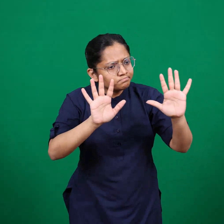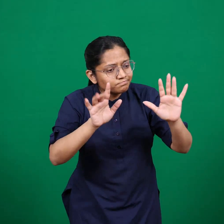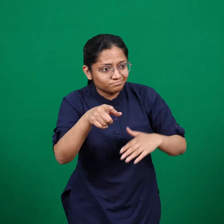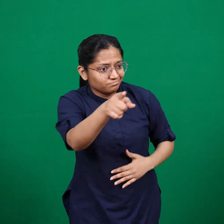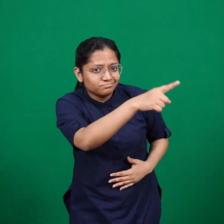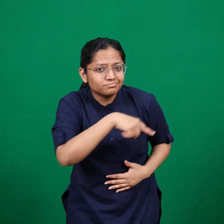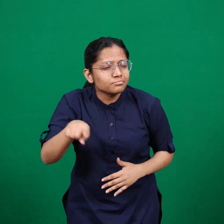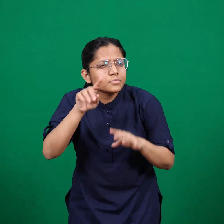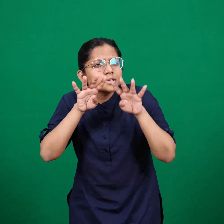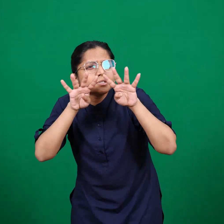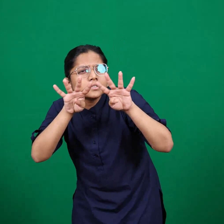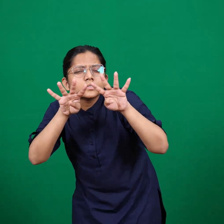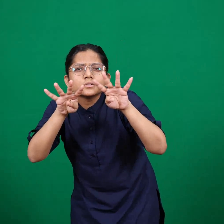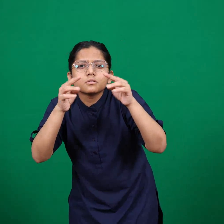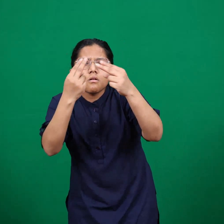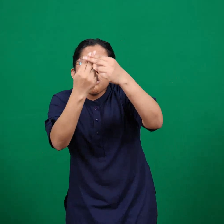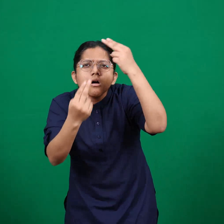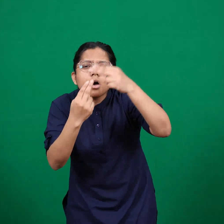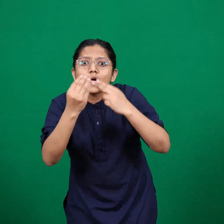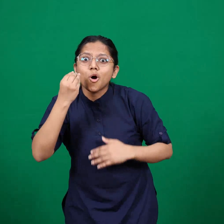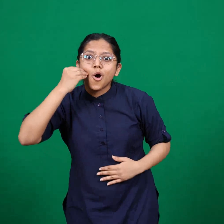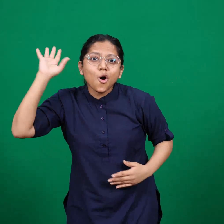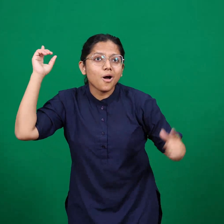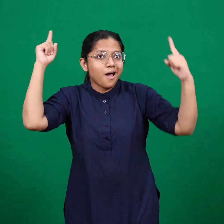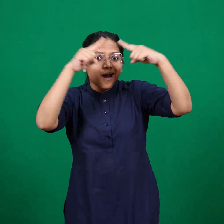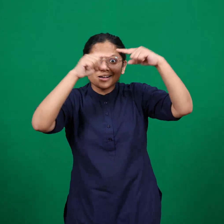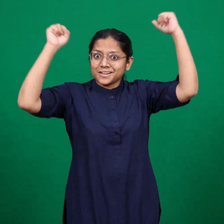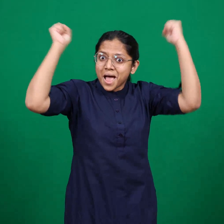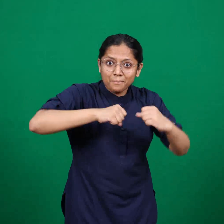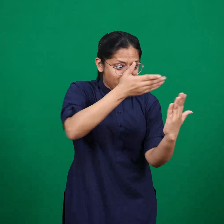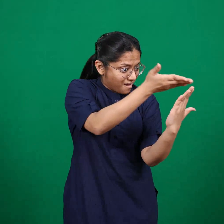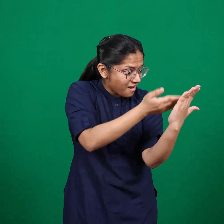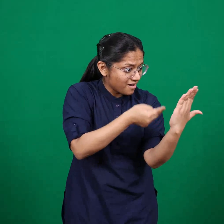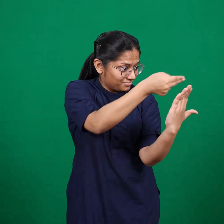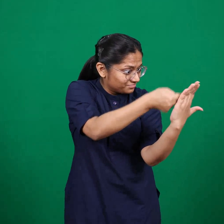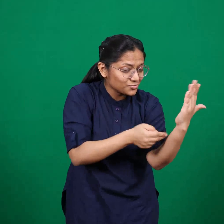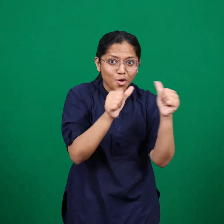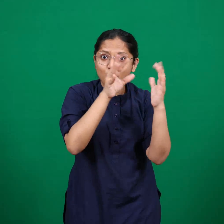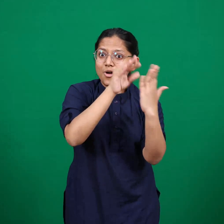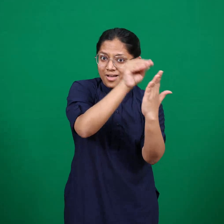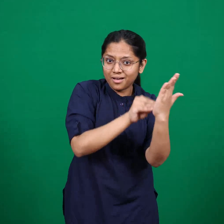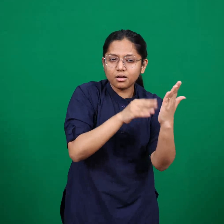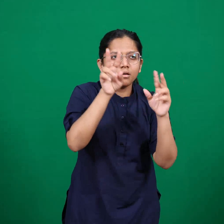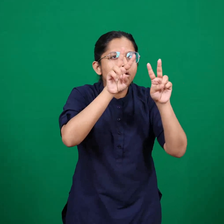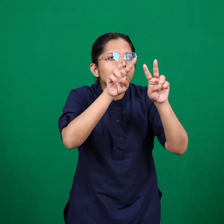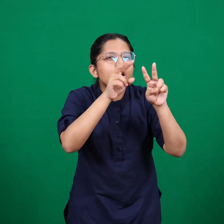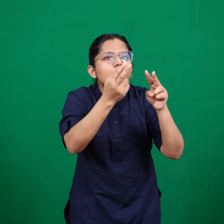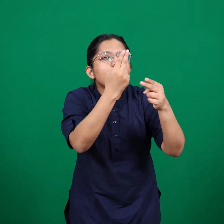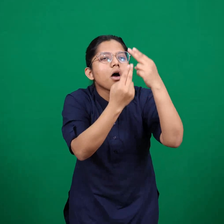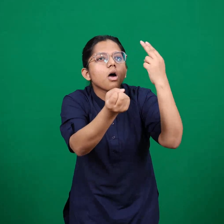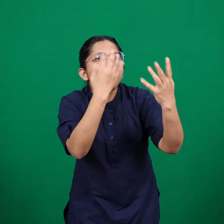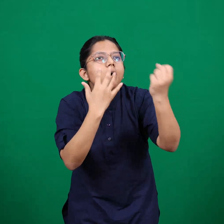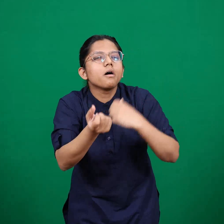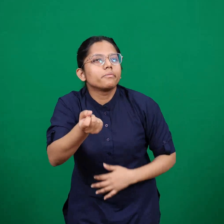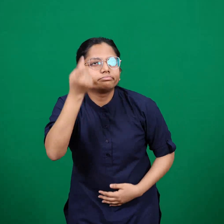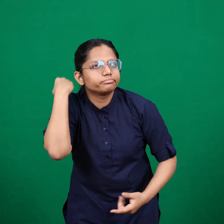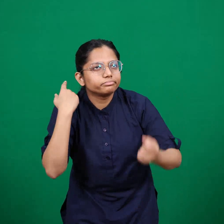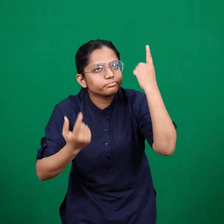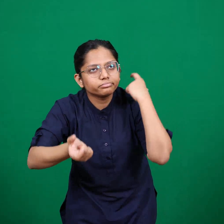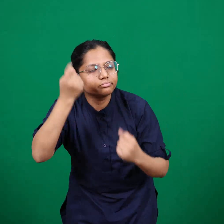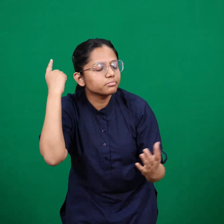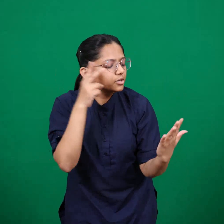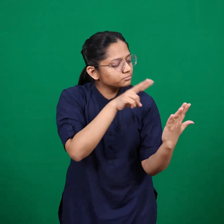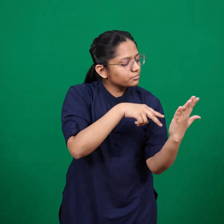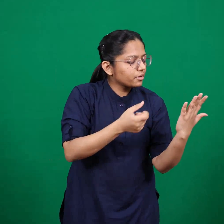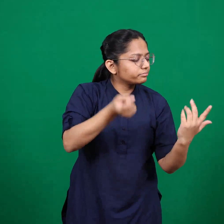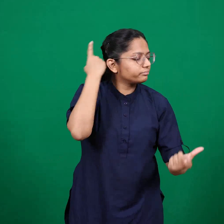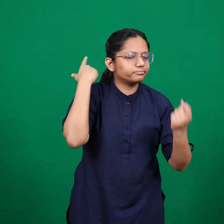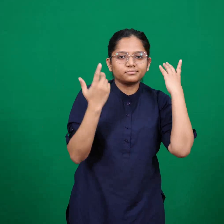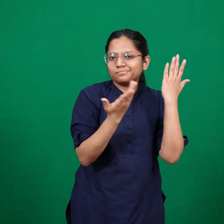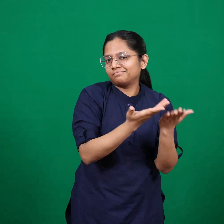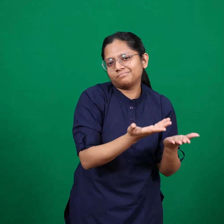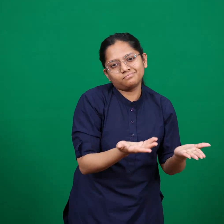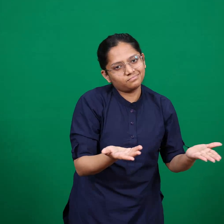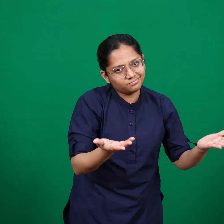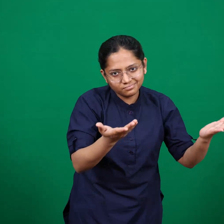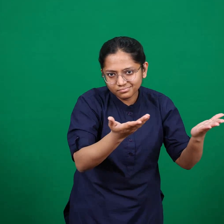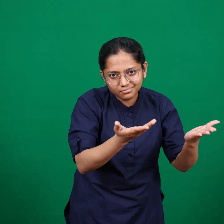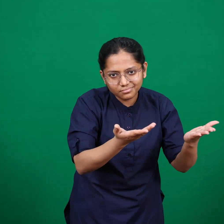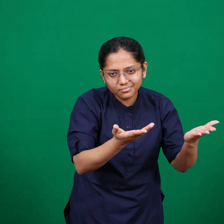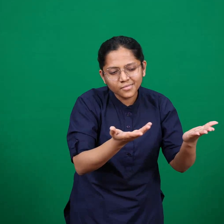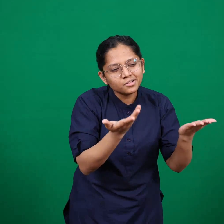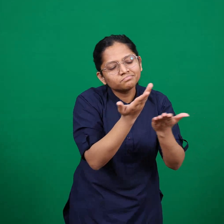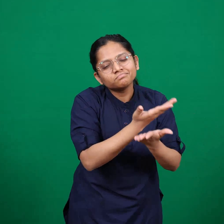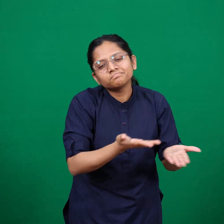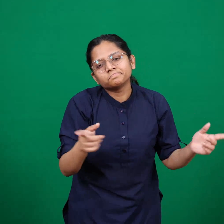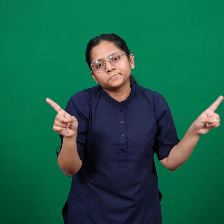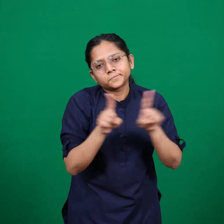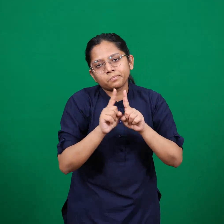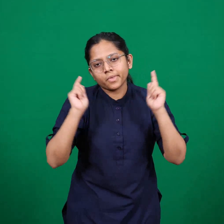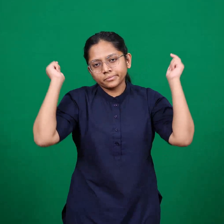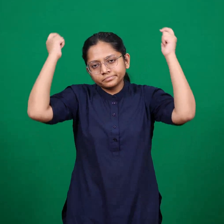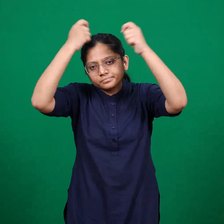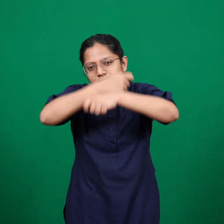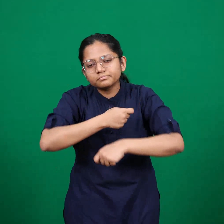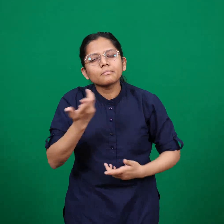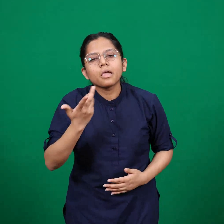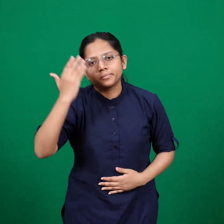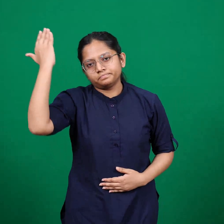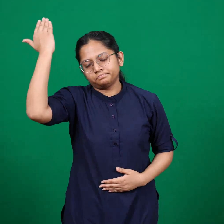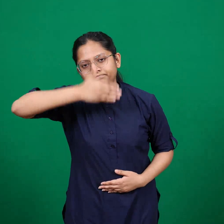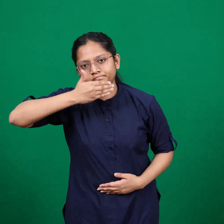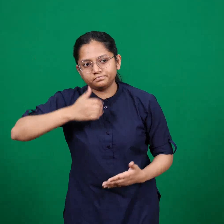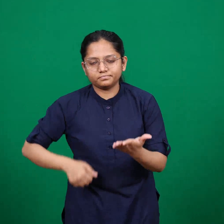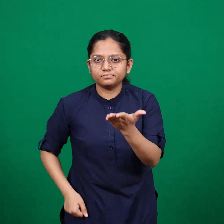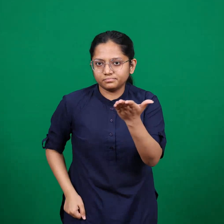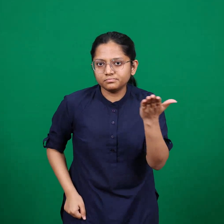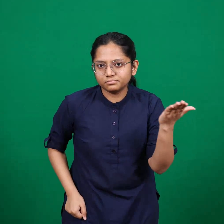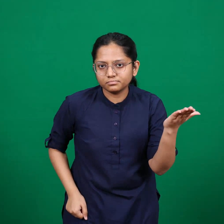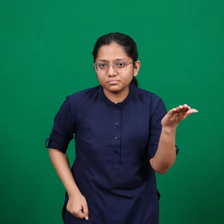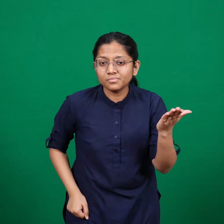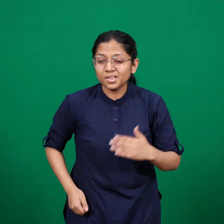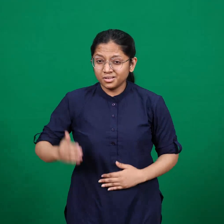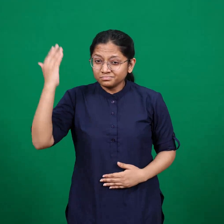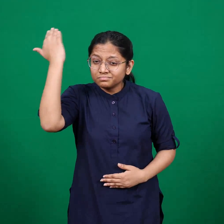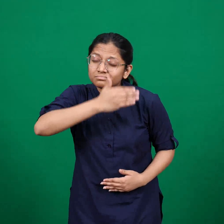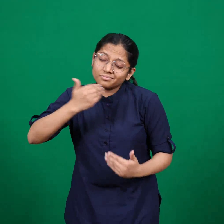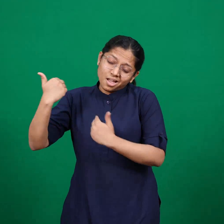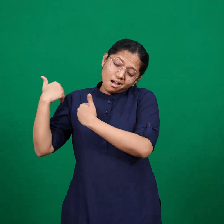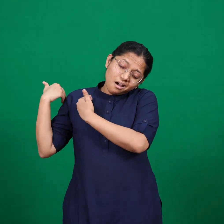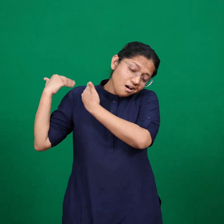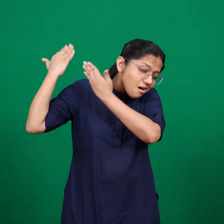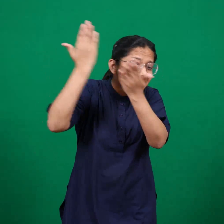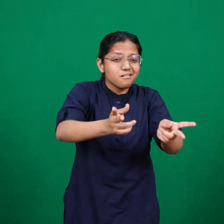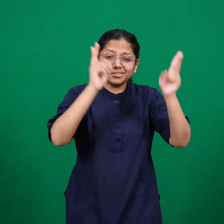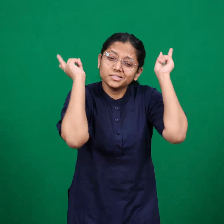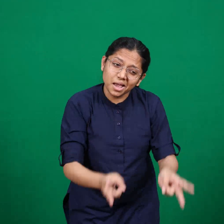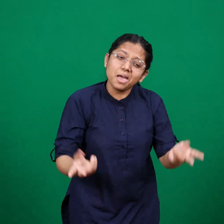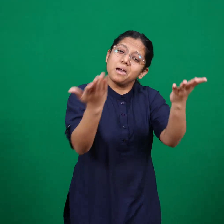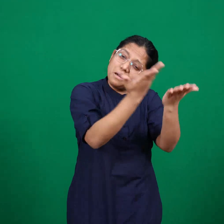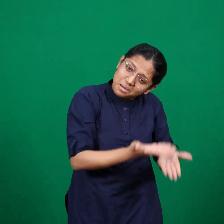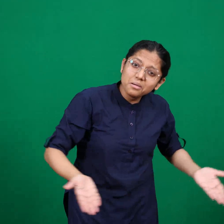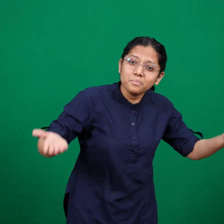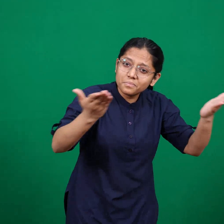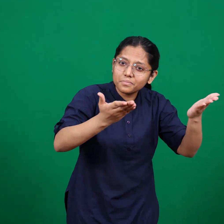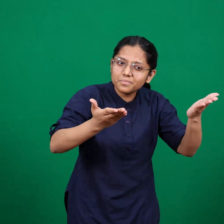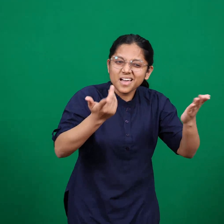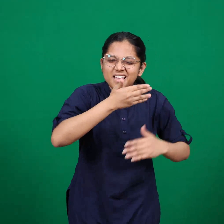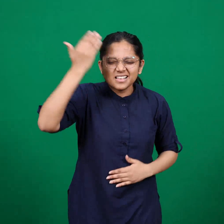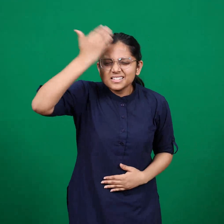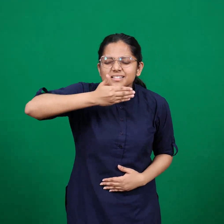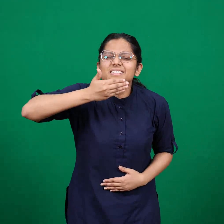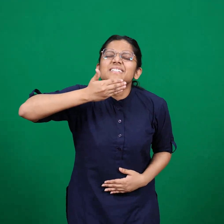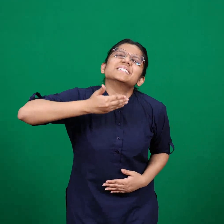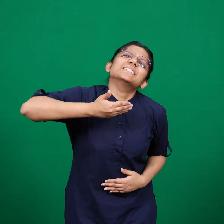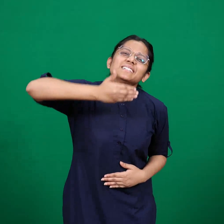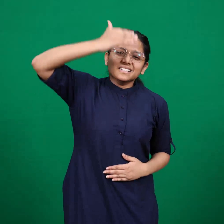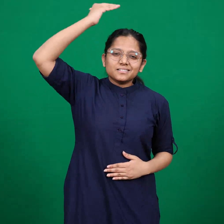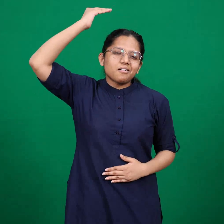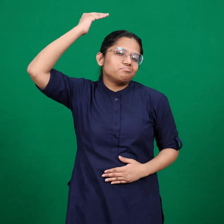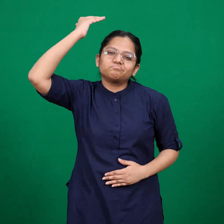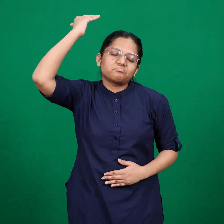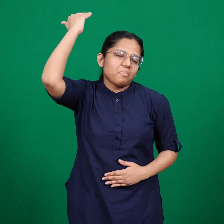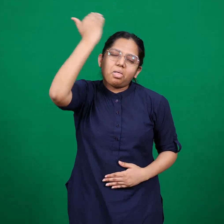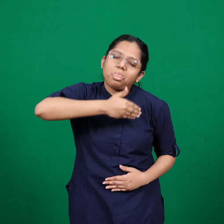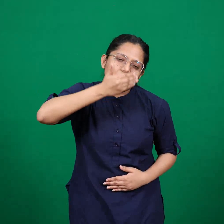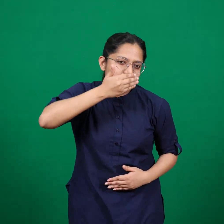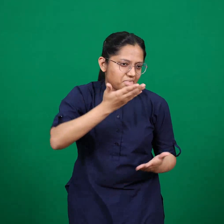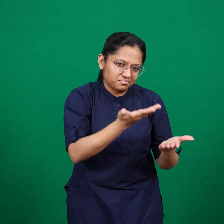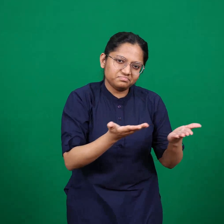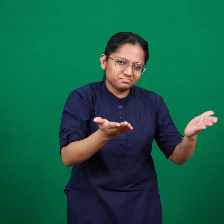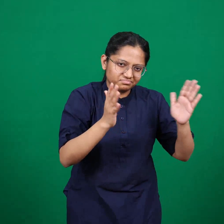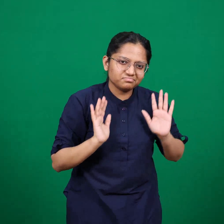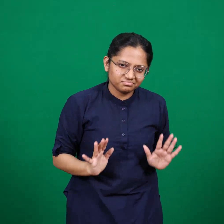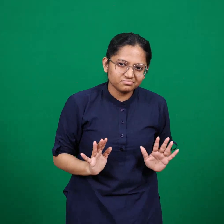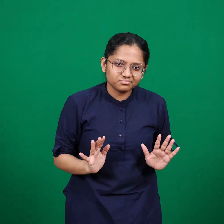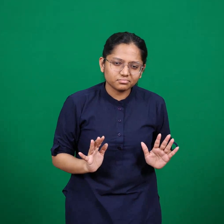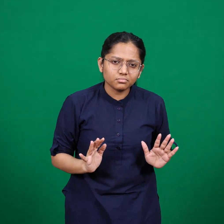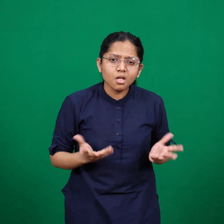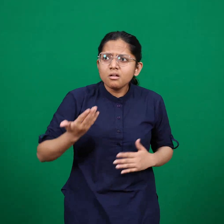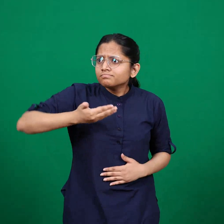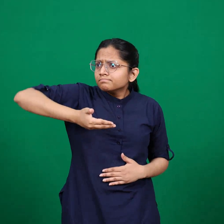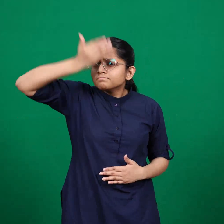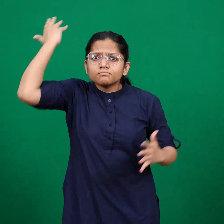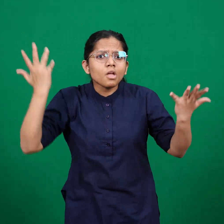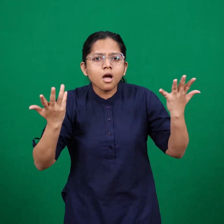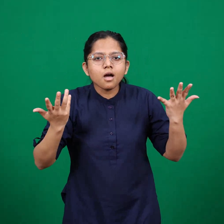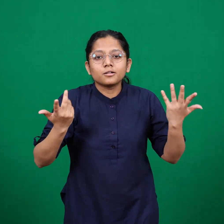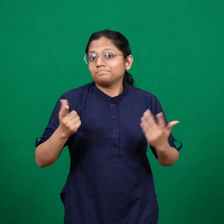For to this day the same veil remains at the reading of the old covenant.